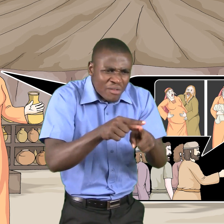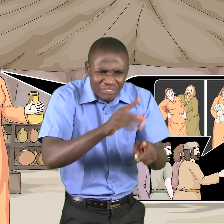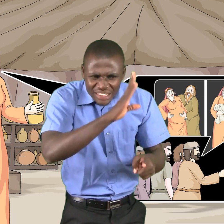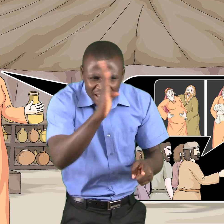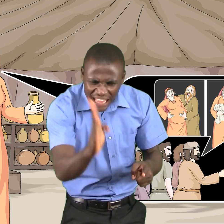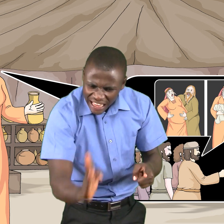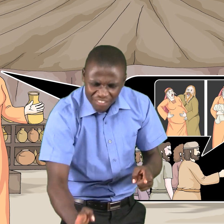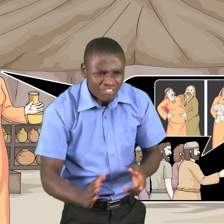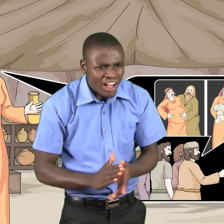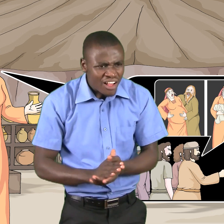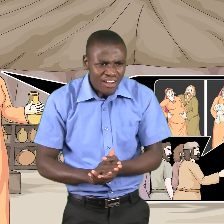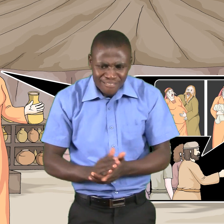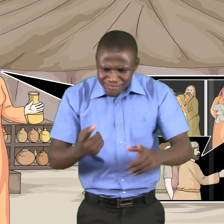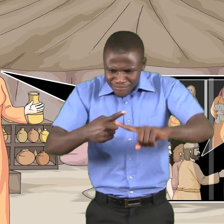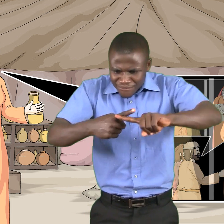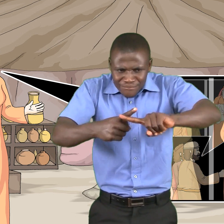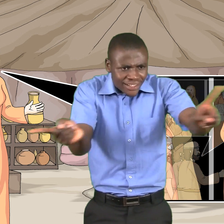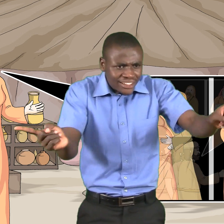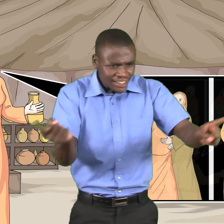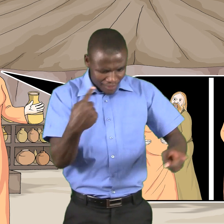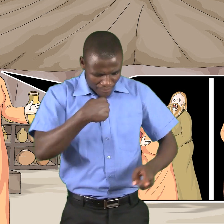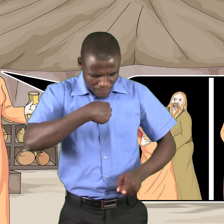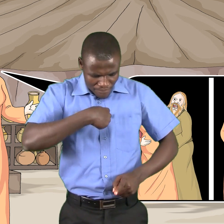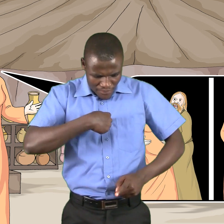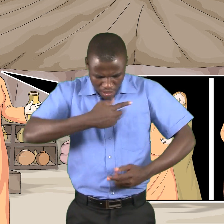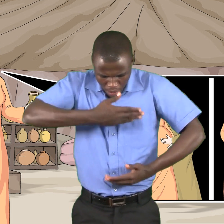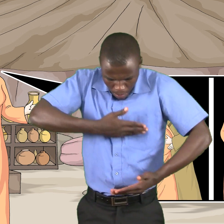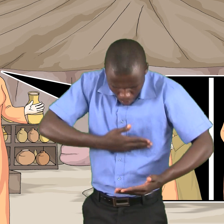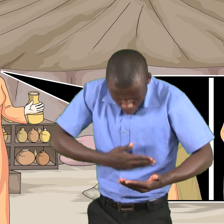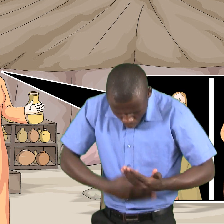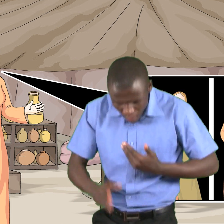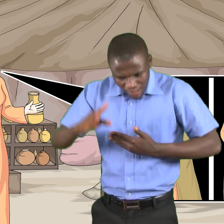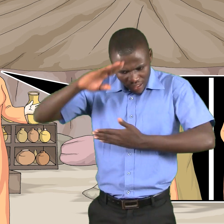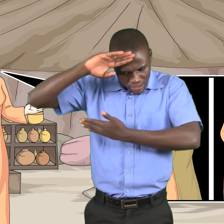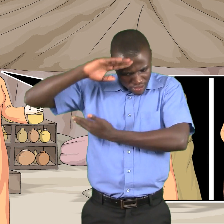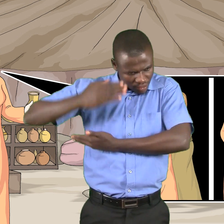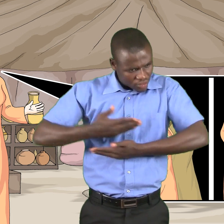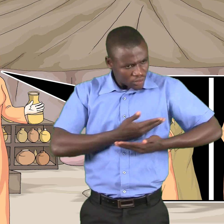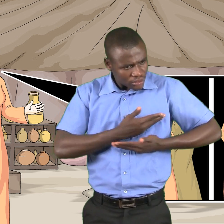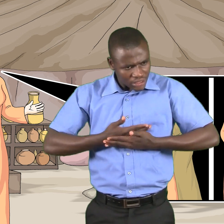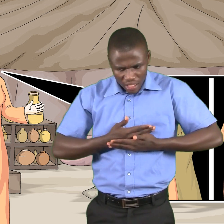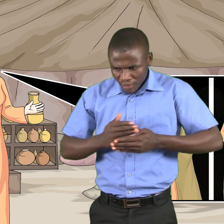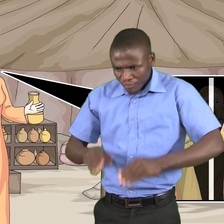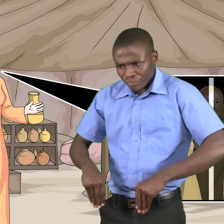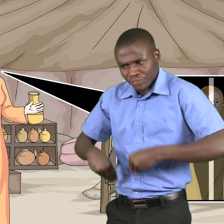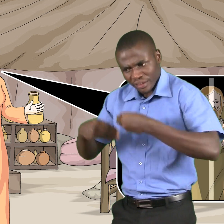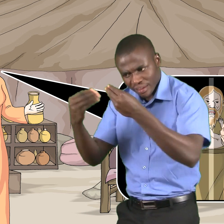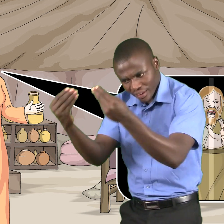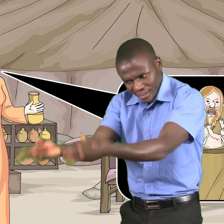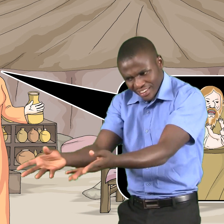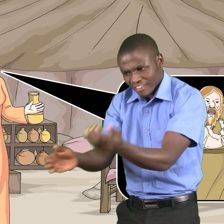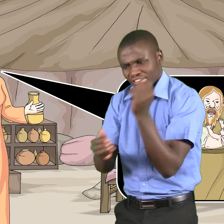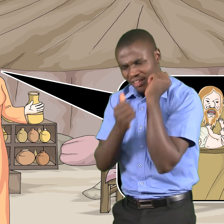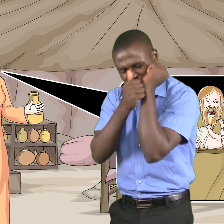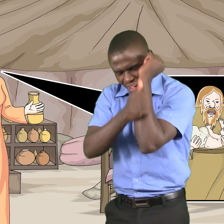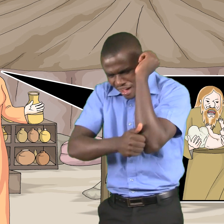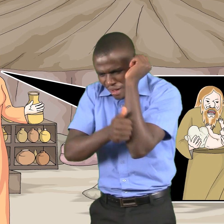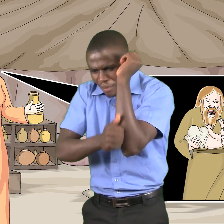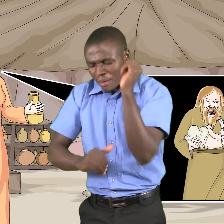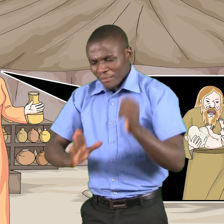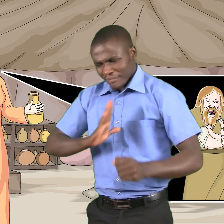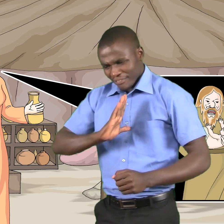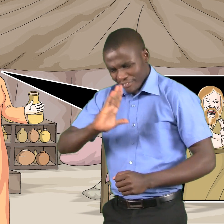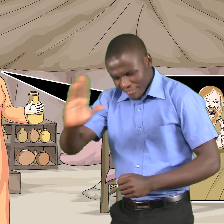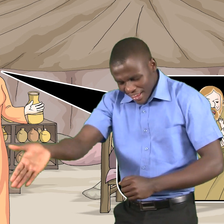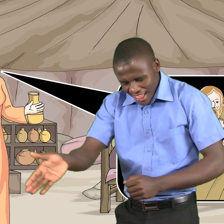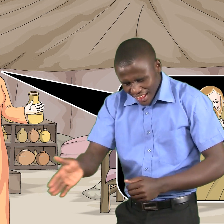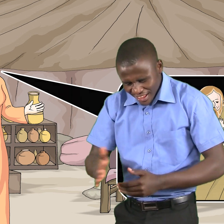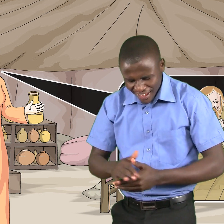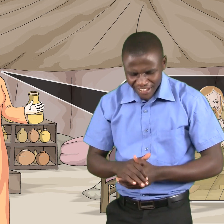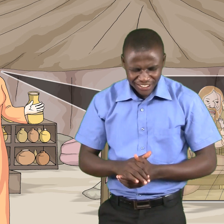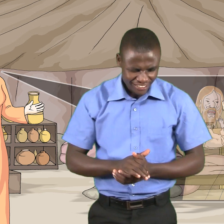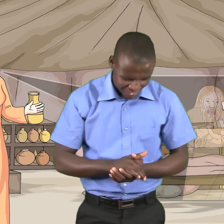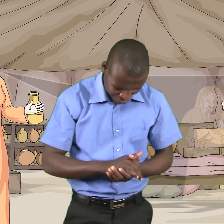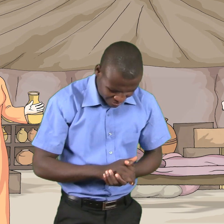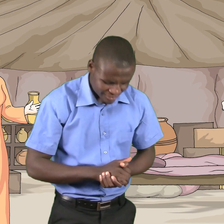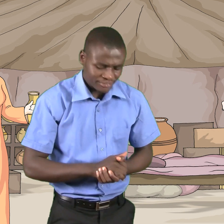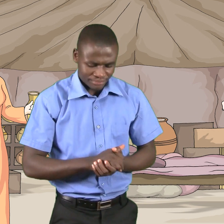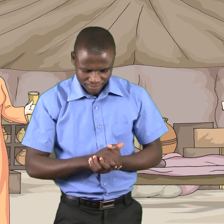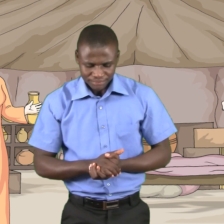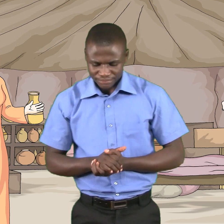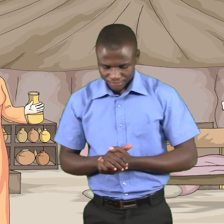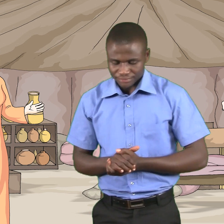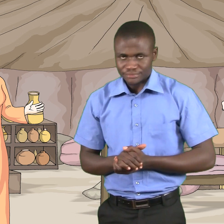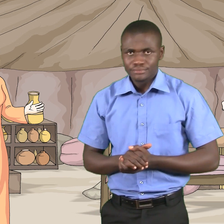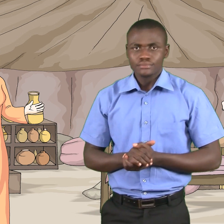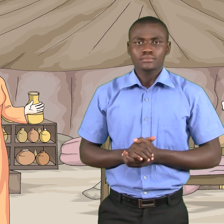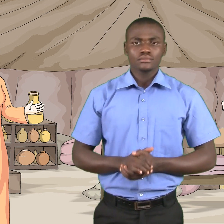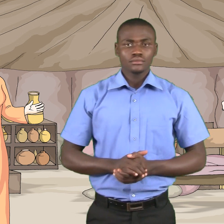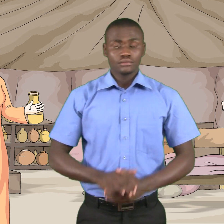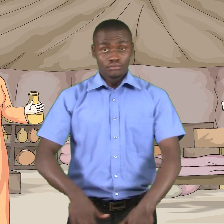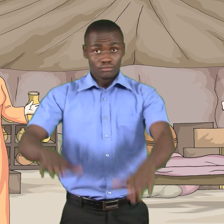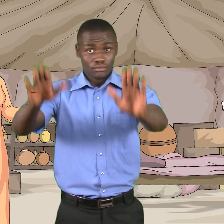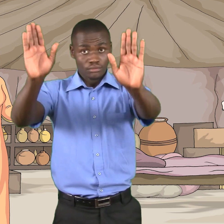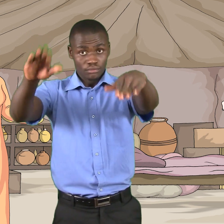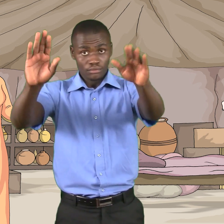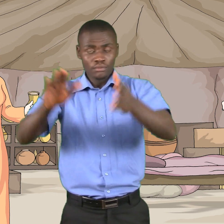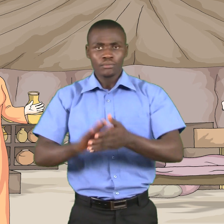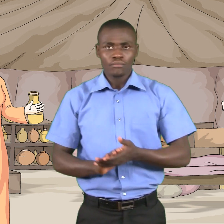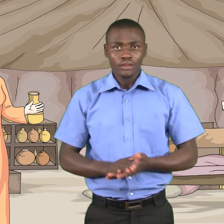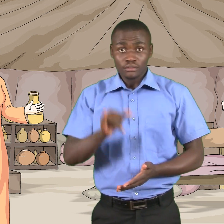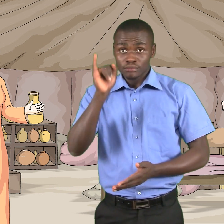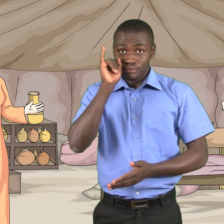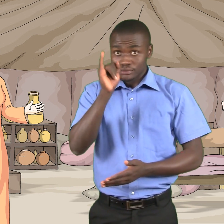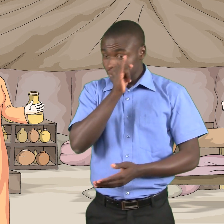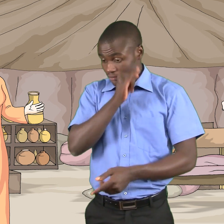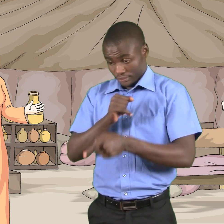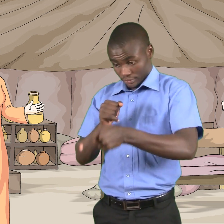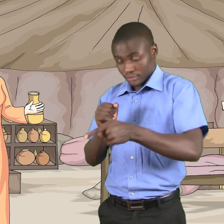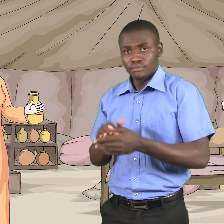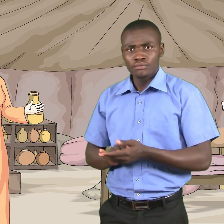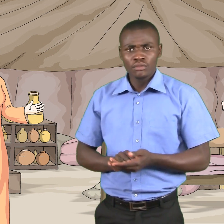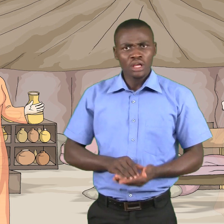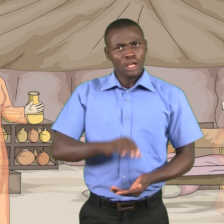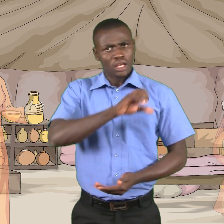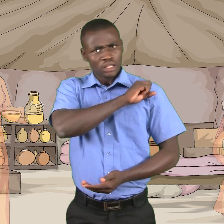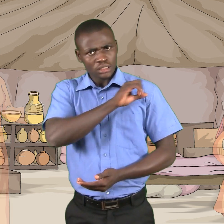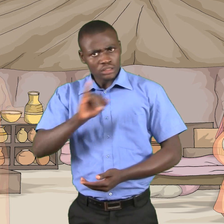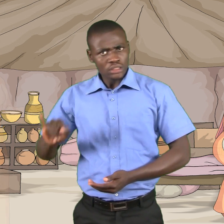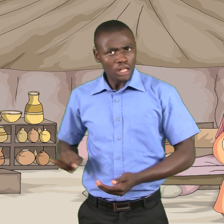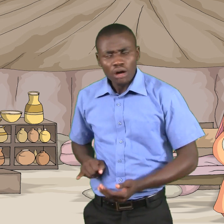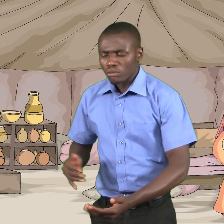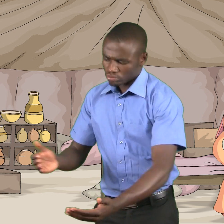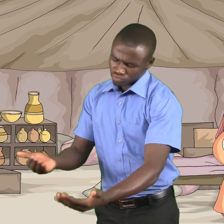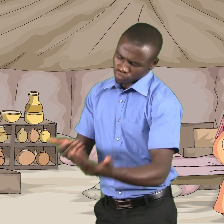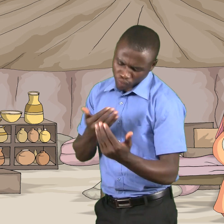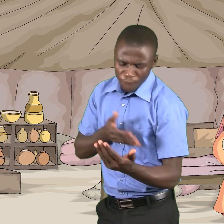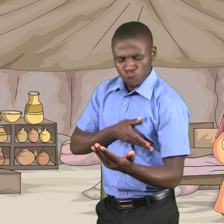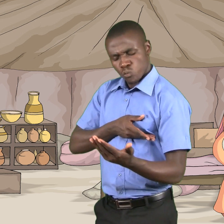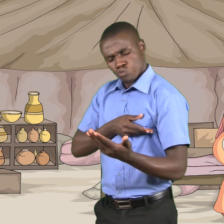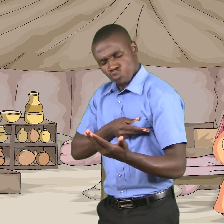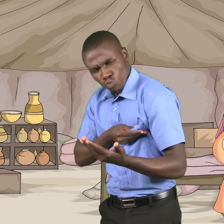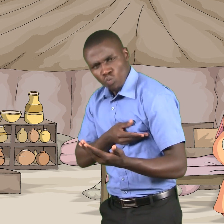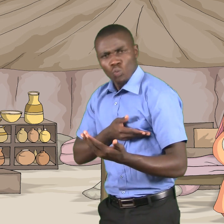Yet I have borne him a son in his old age.”